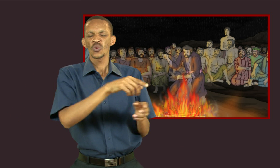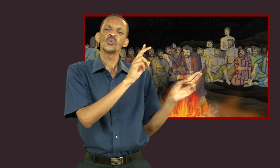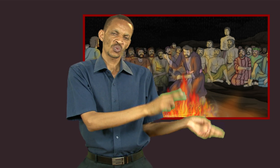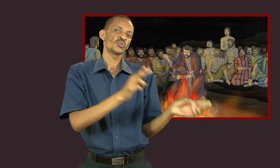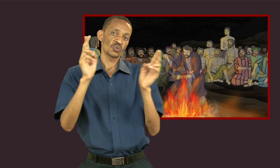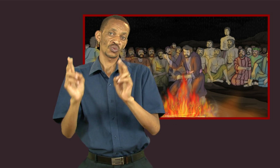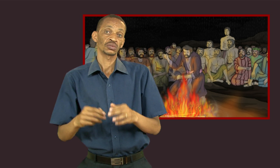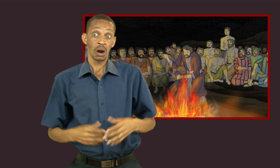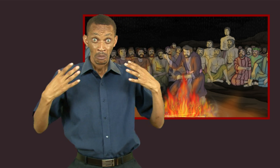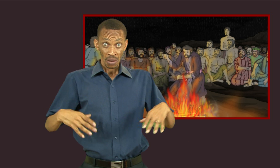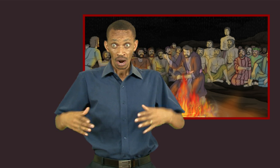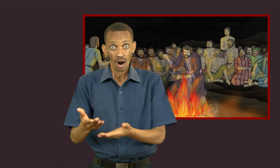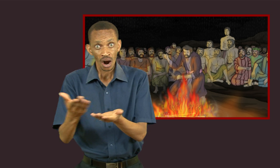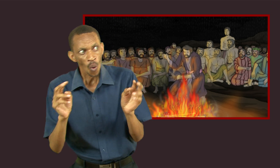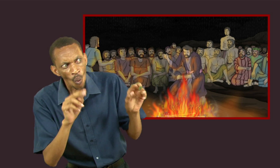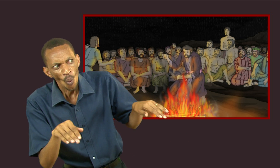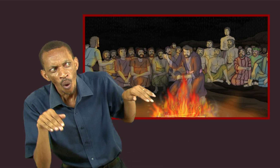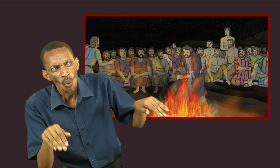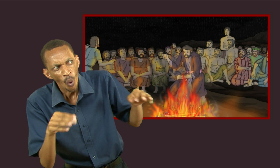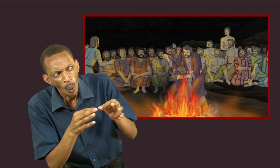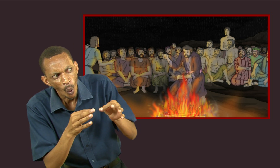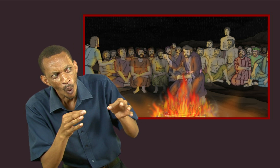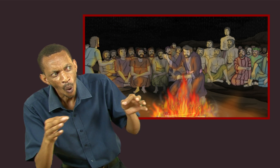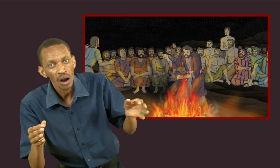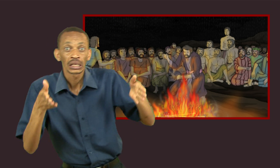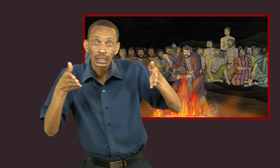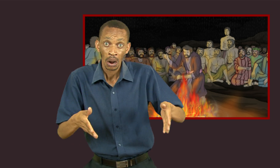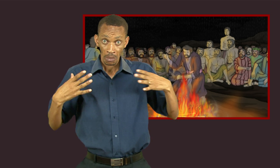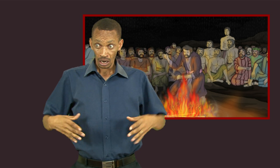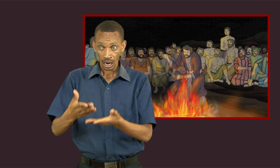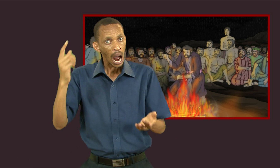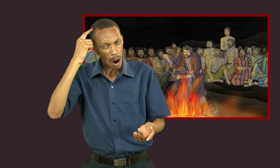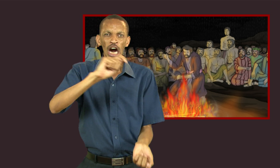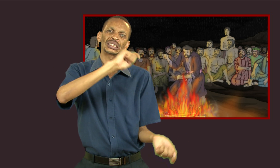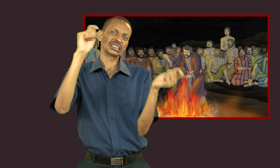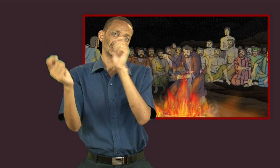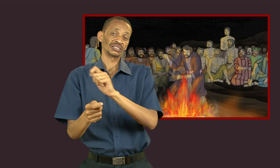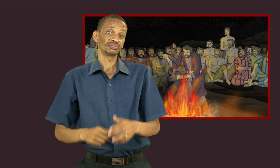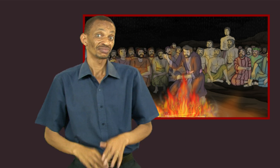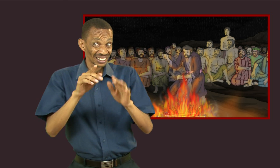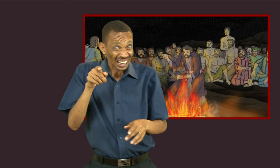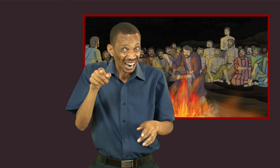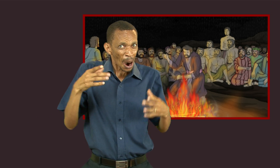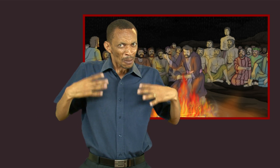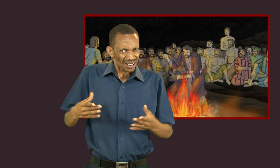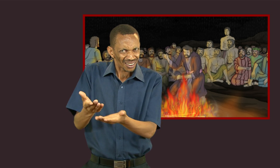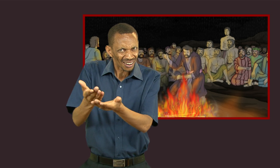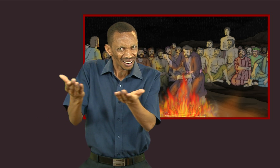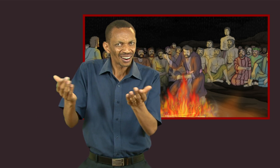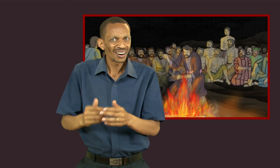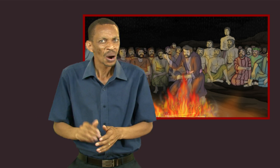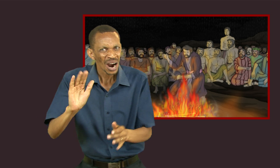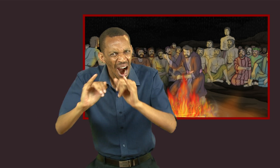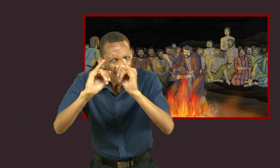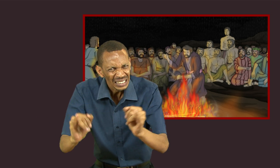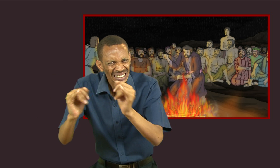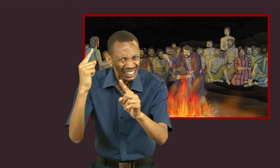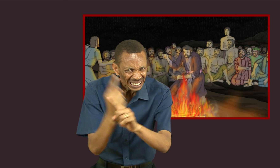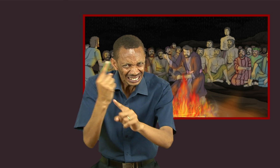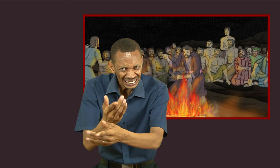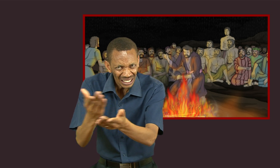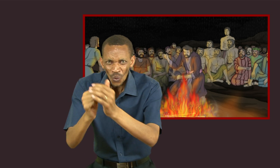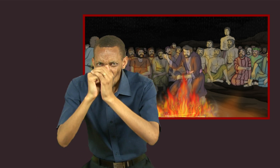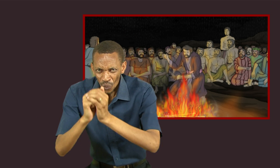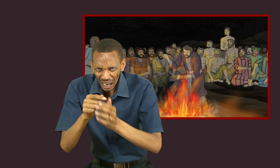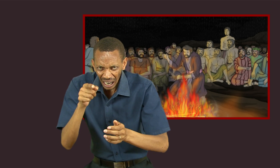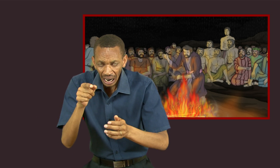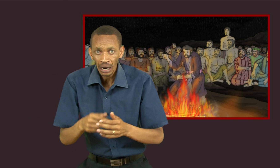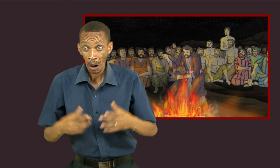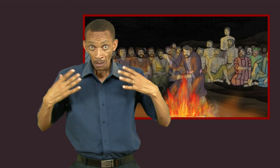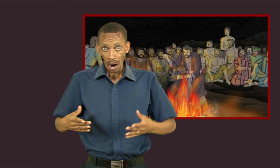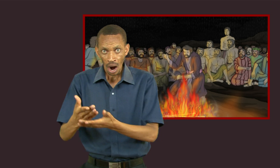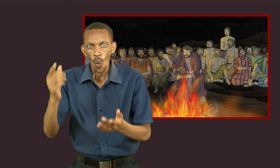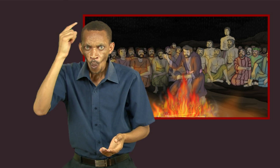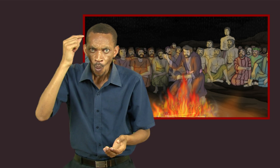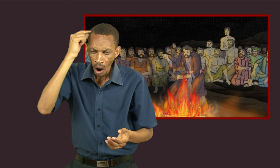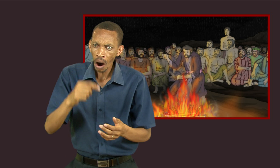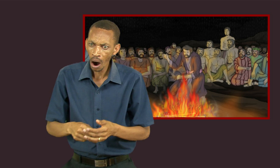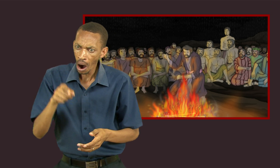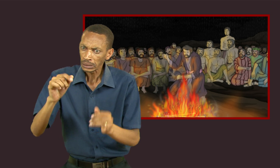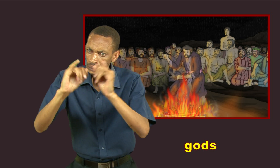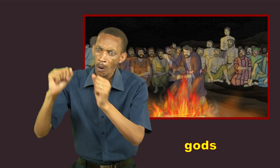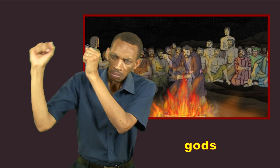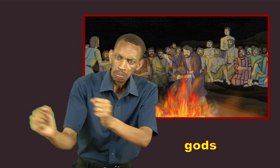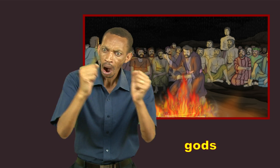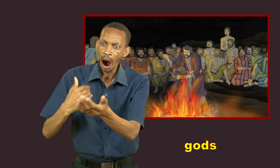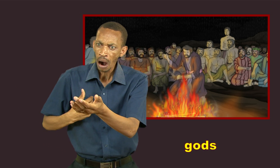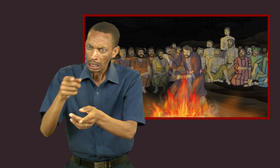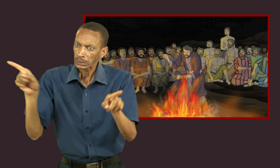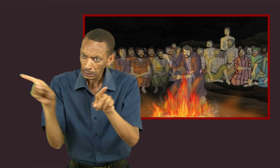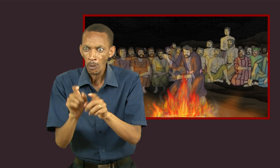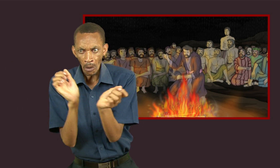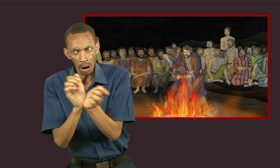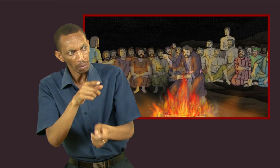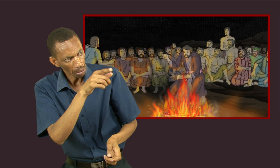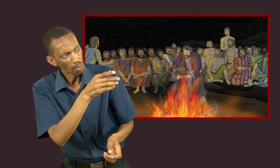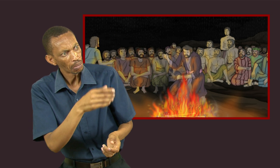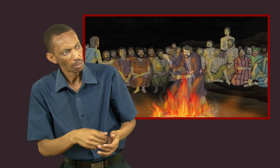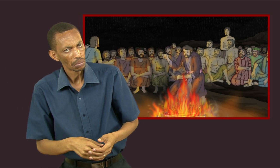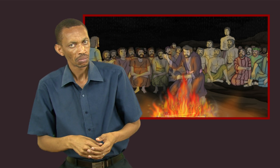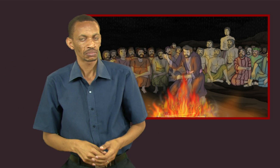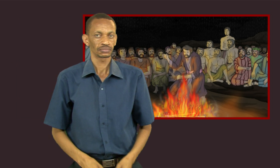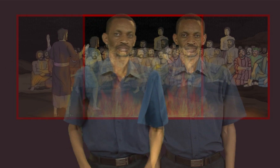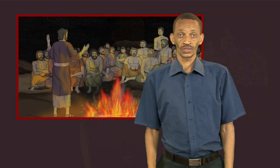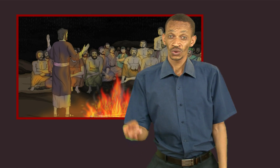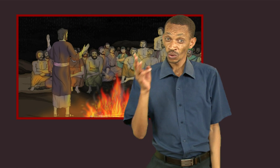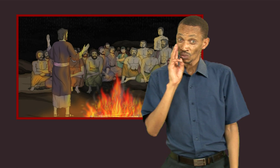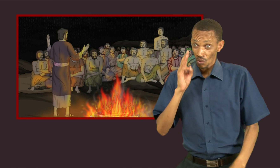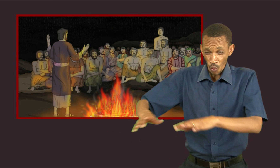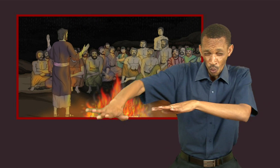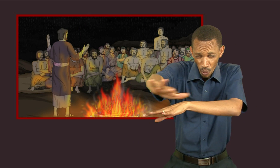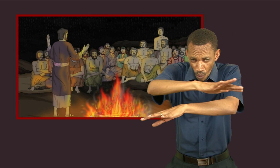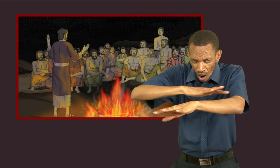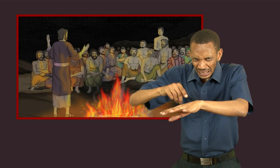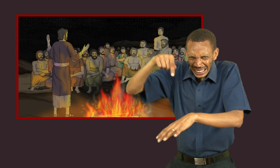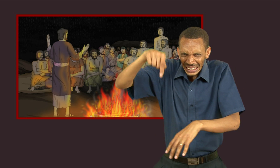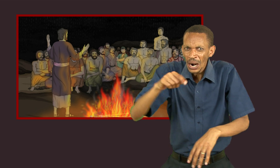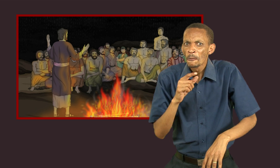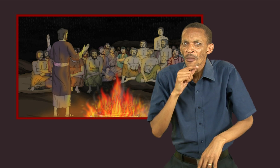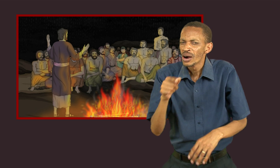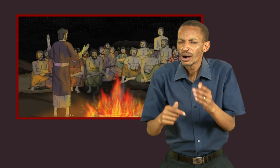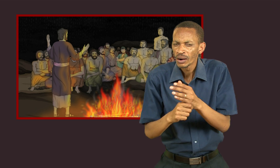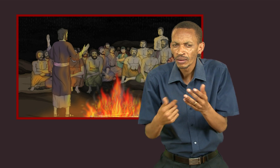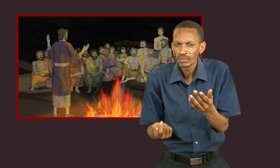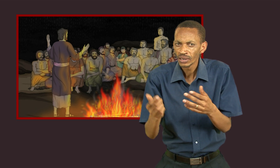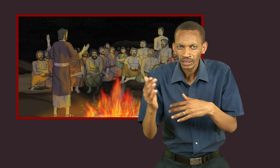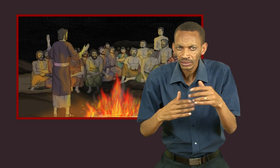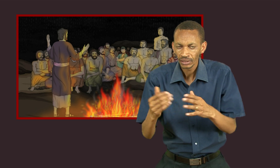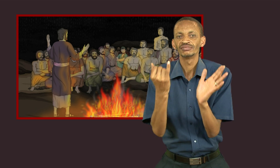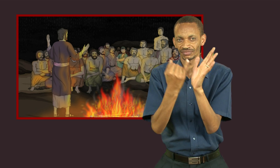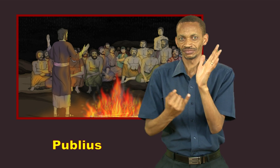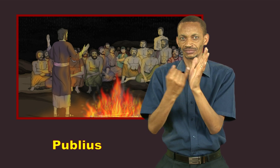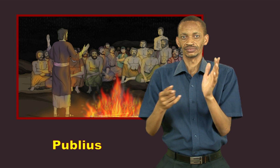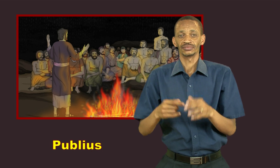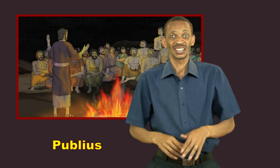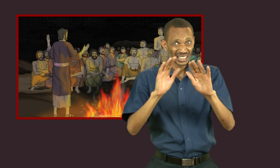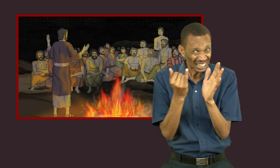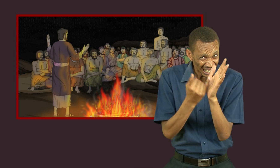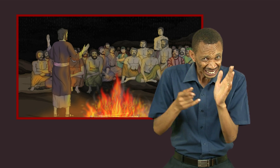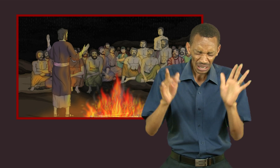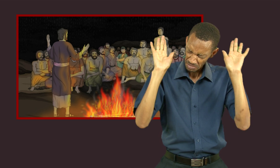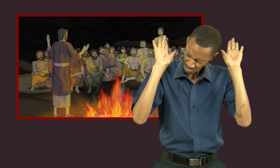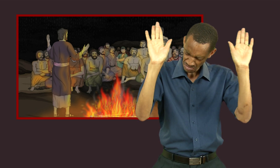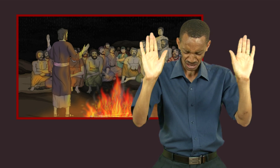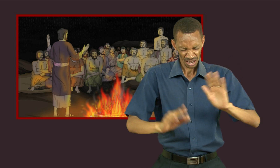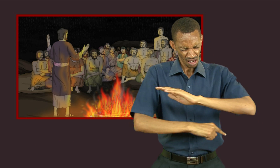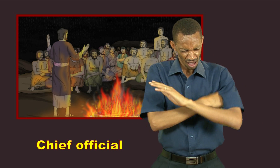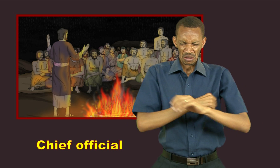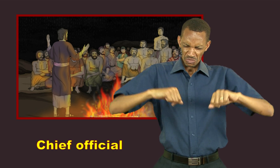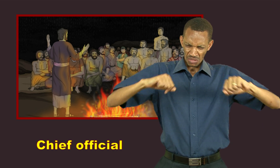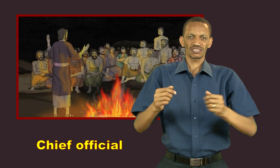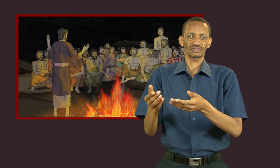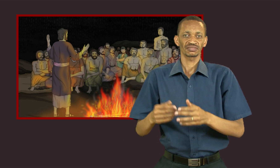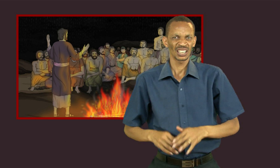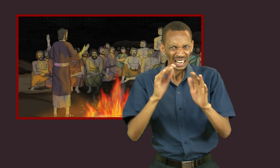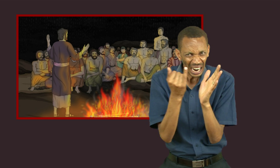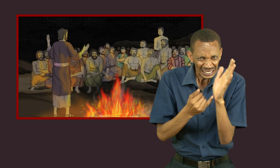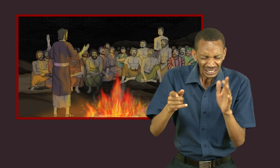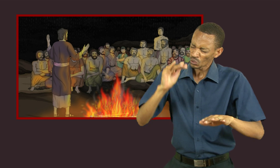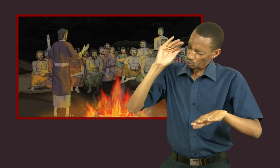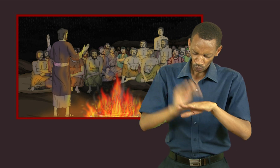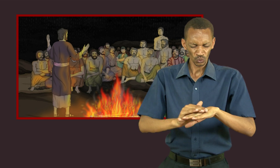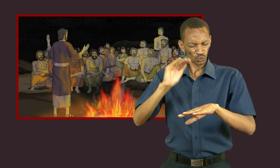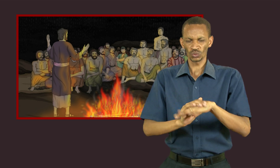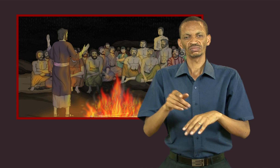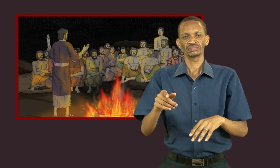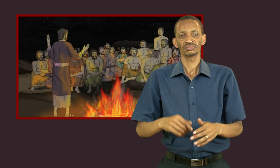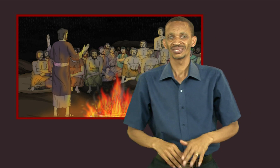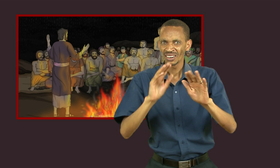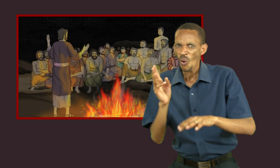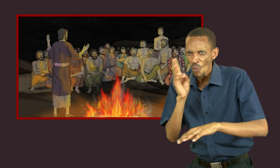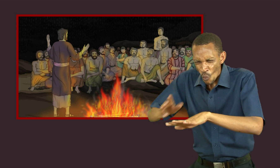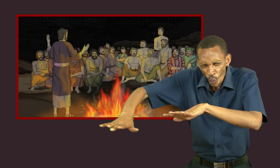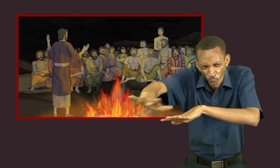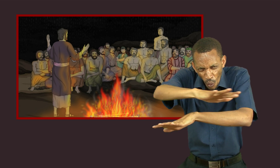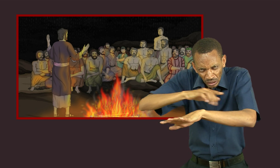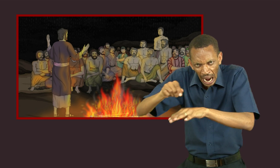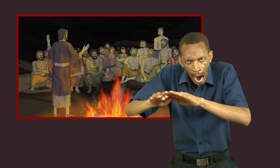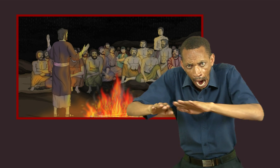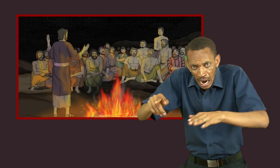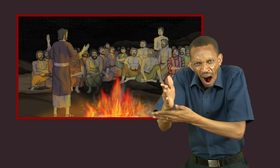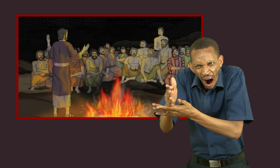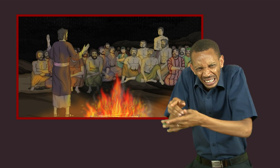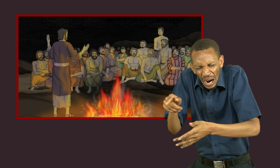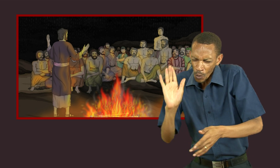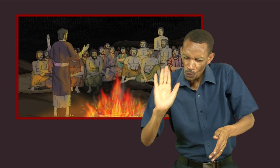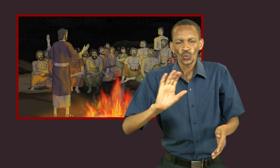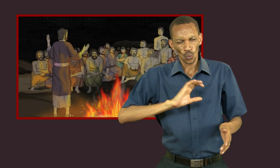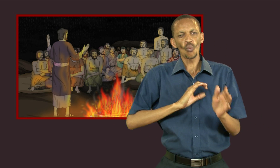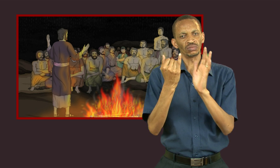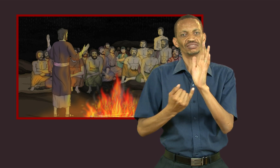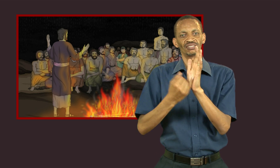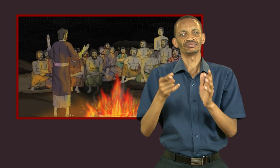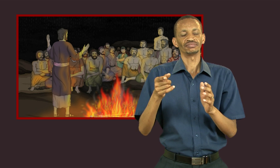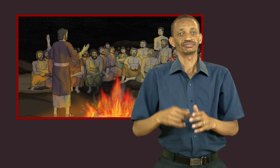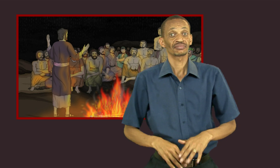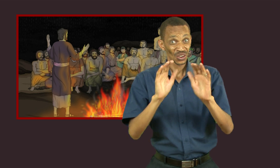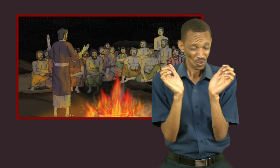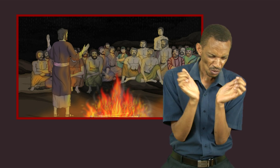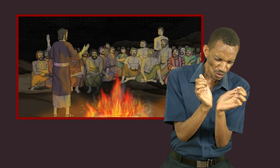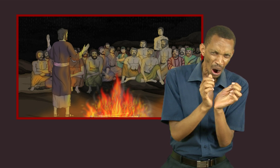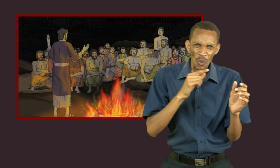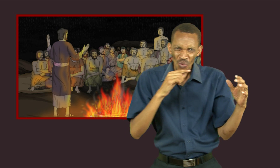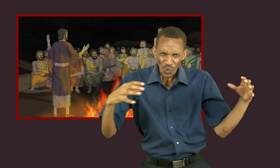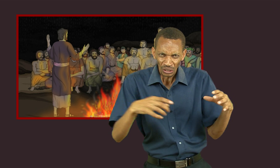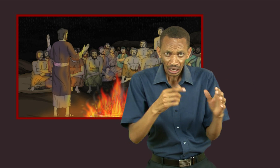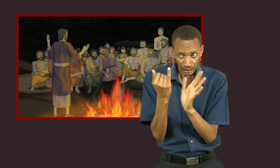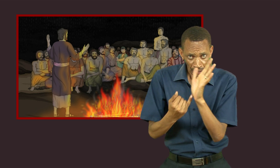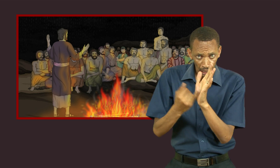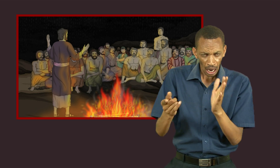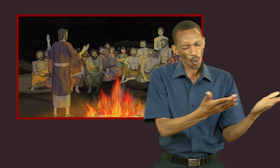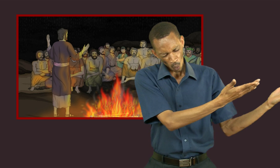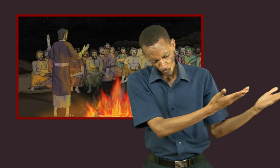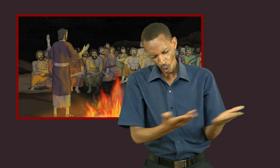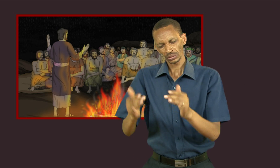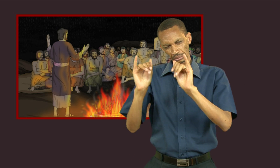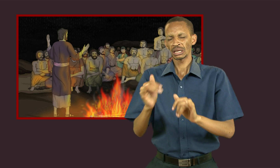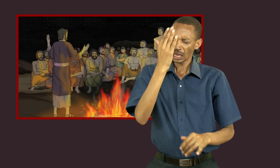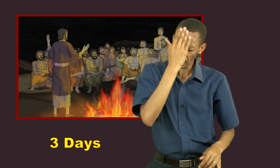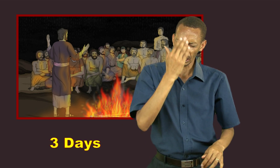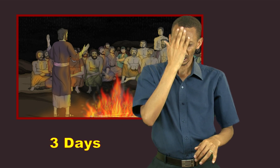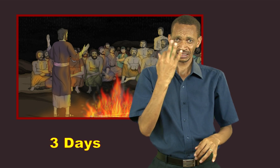But after waiting a long time and seeing nothing unusual happen to him, they changed their minds and said he was a god. Nearby stood an estate belonging to Publius, the chief official of the island.